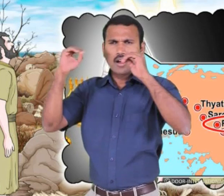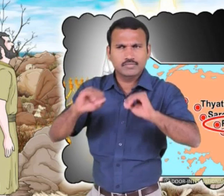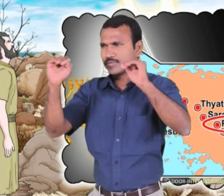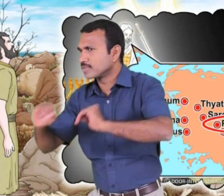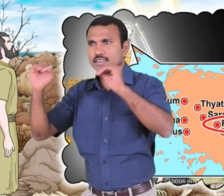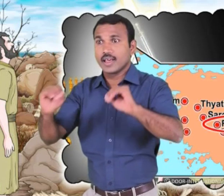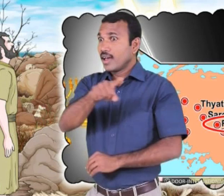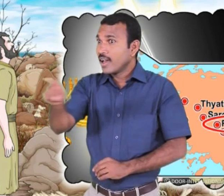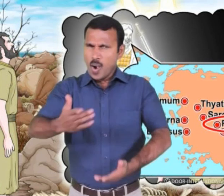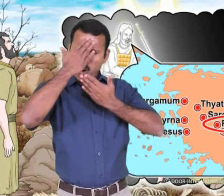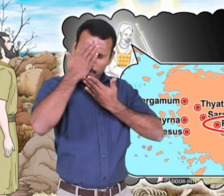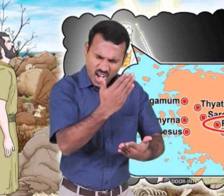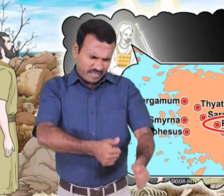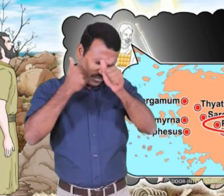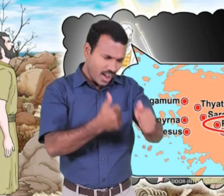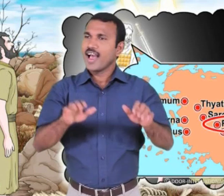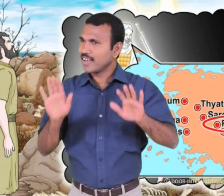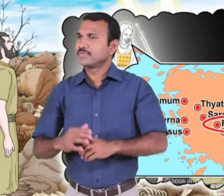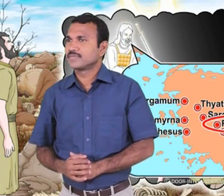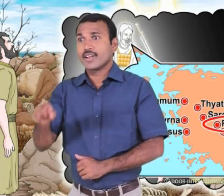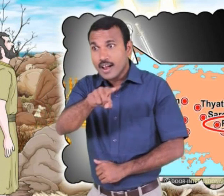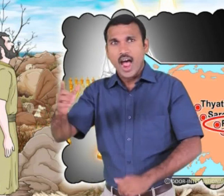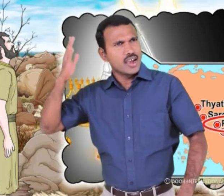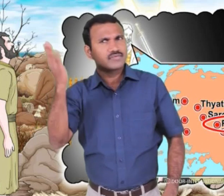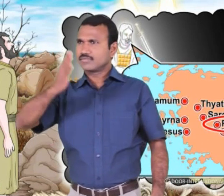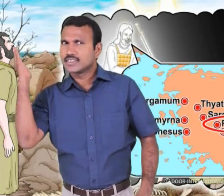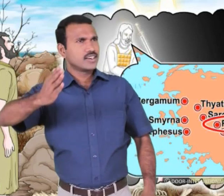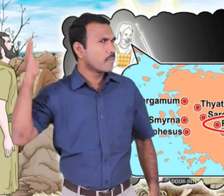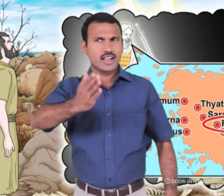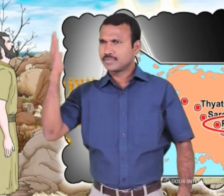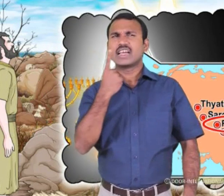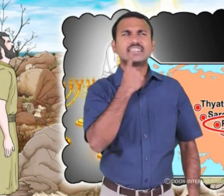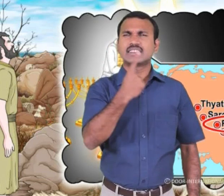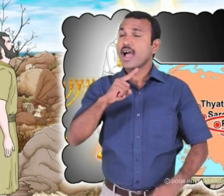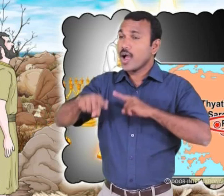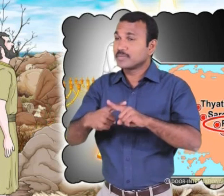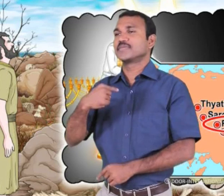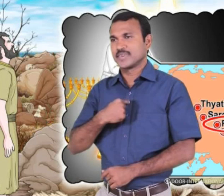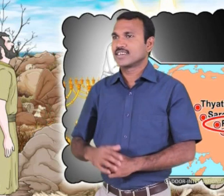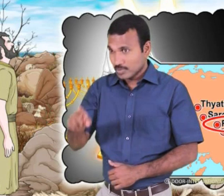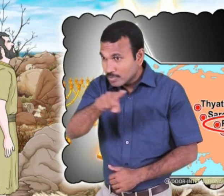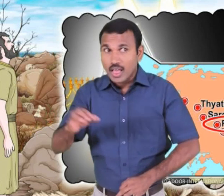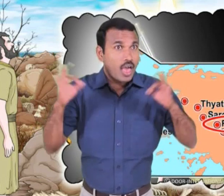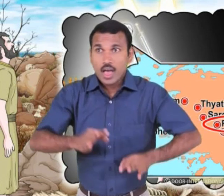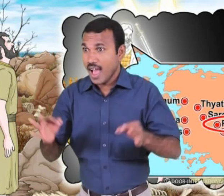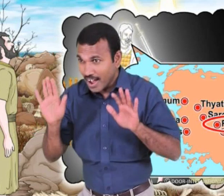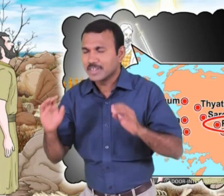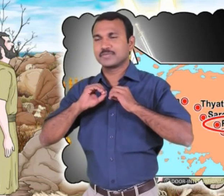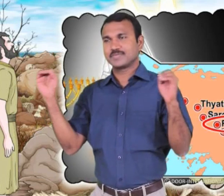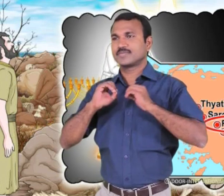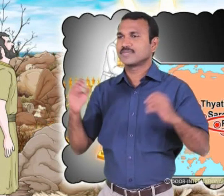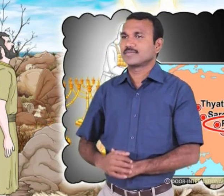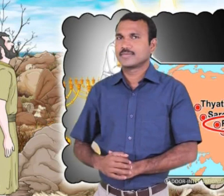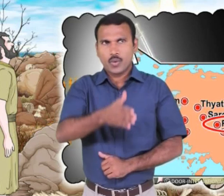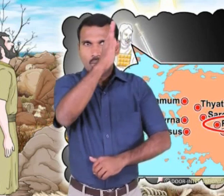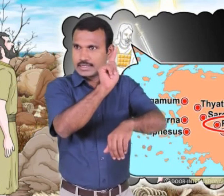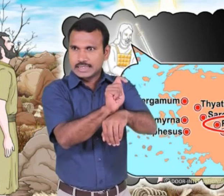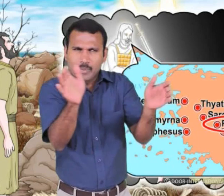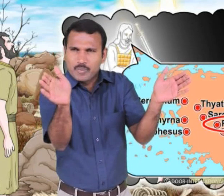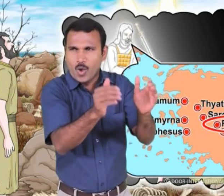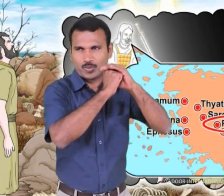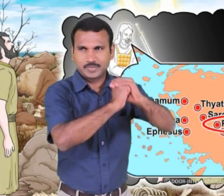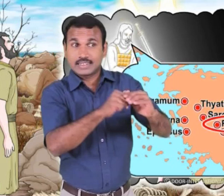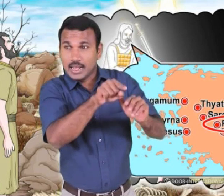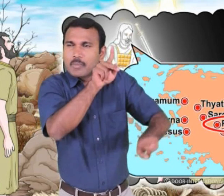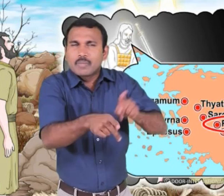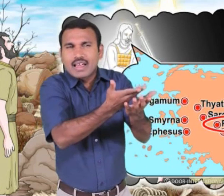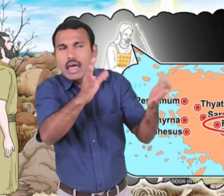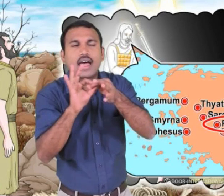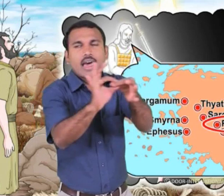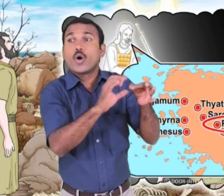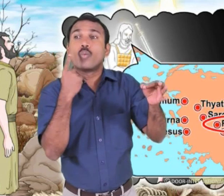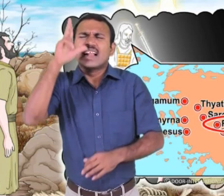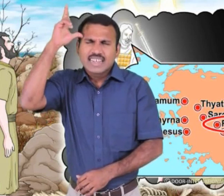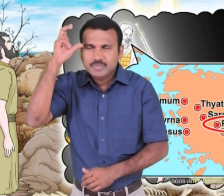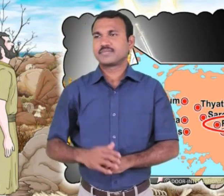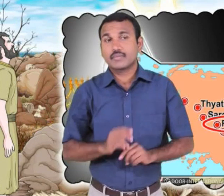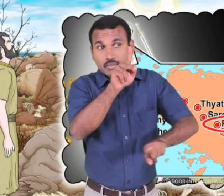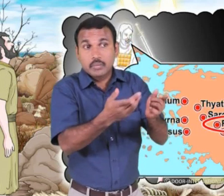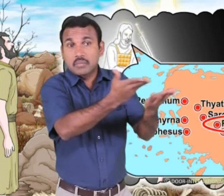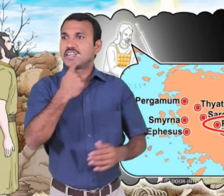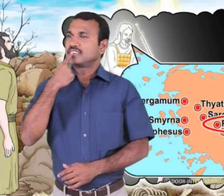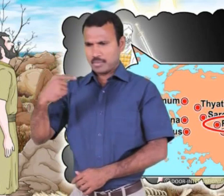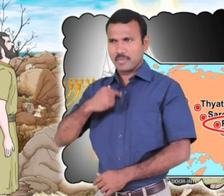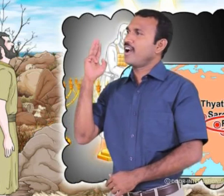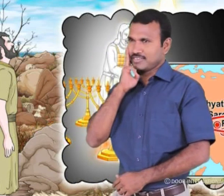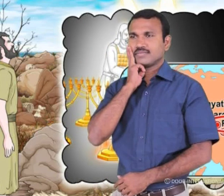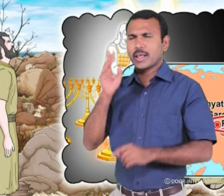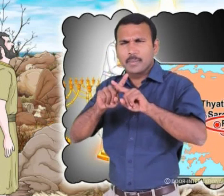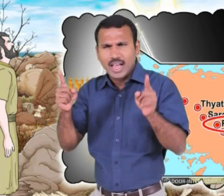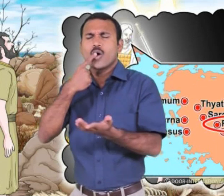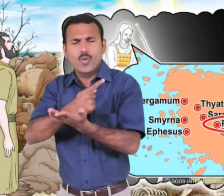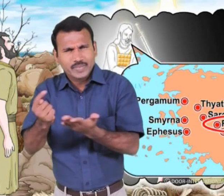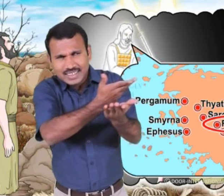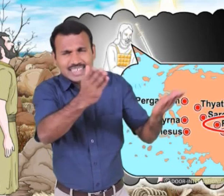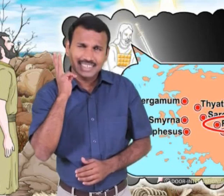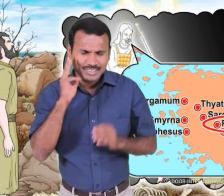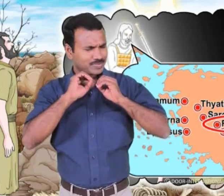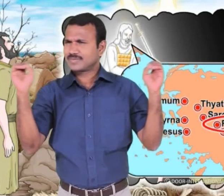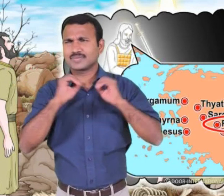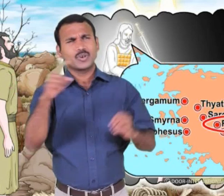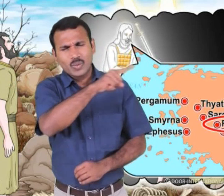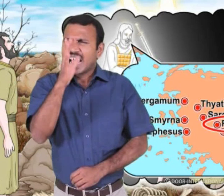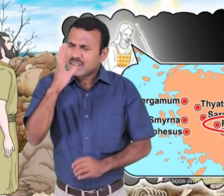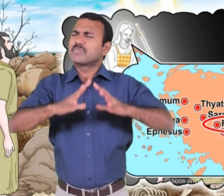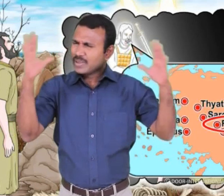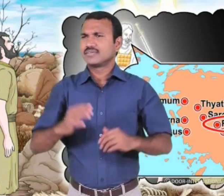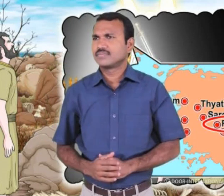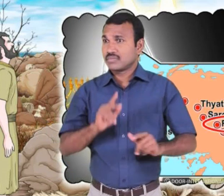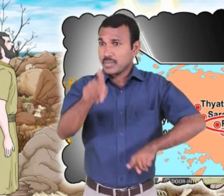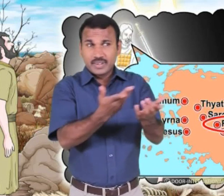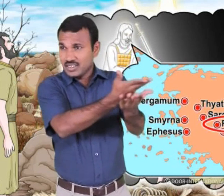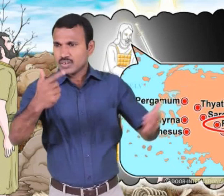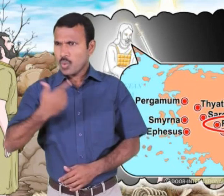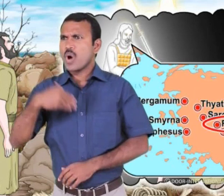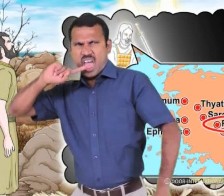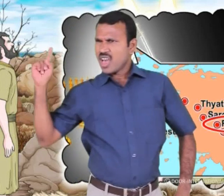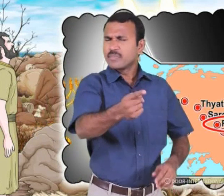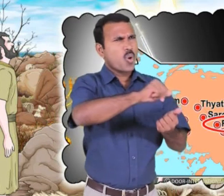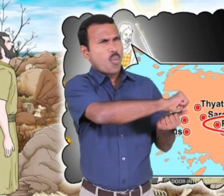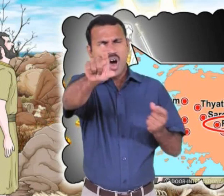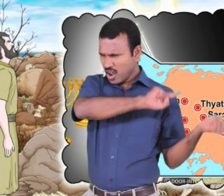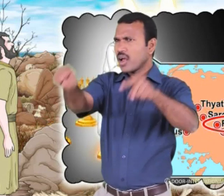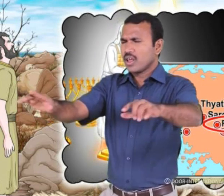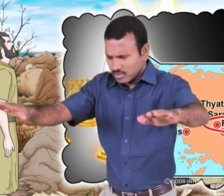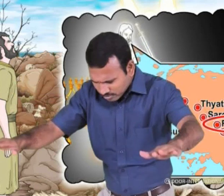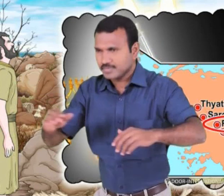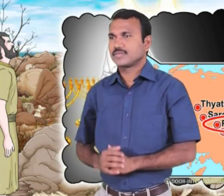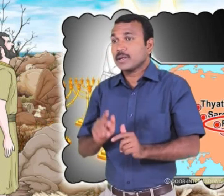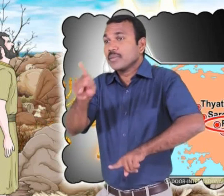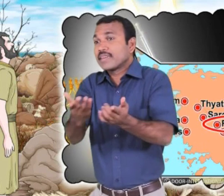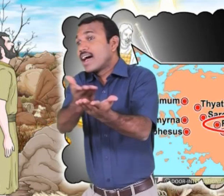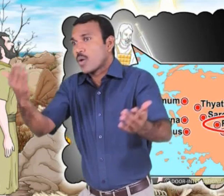Look at those who belong to the synagogue of Satan, who claim to be Jews but are liars instead.